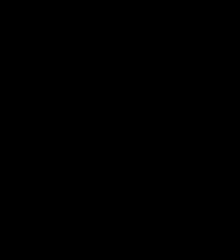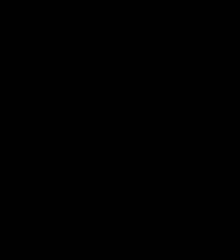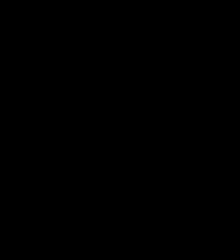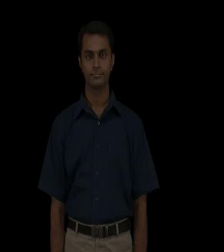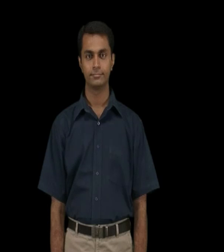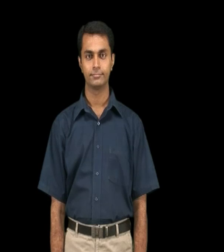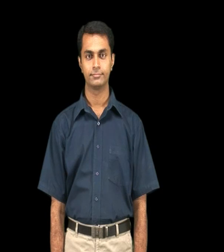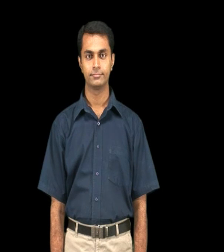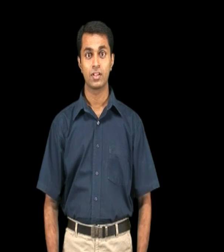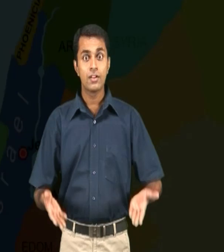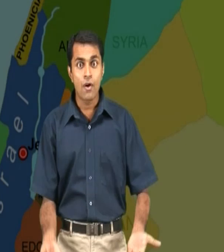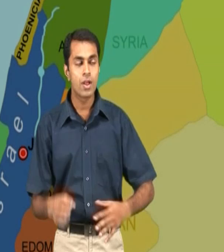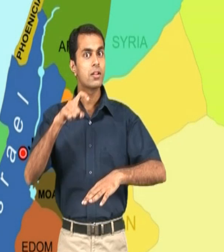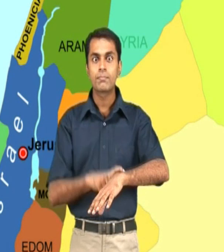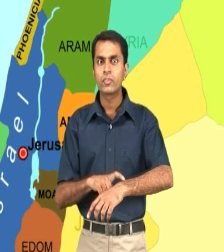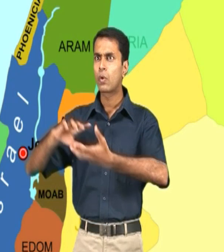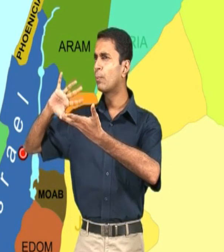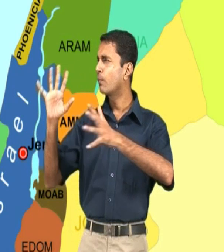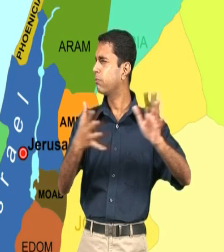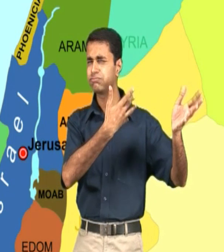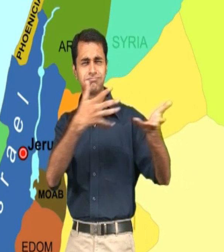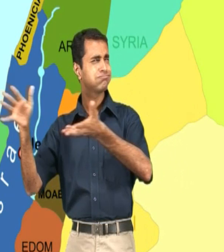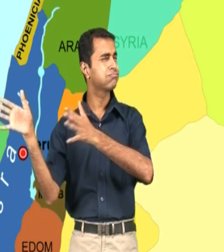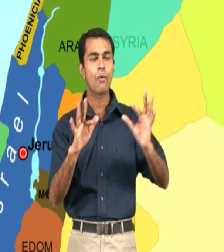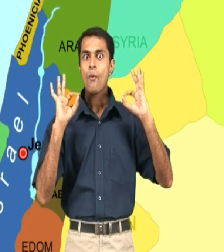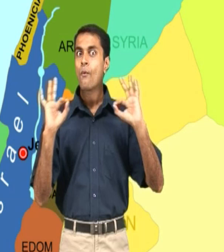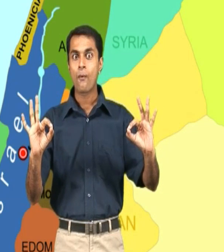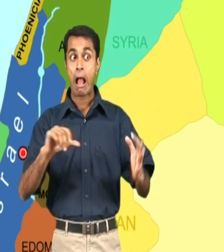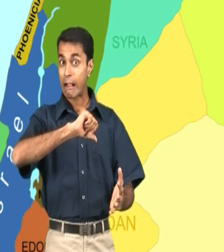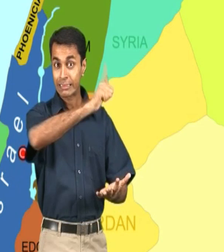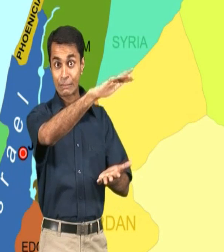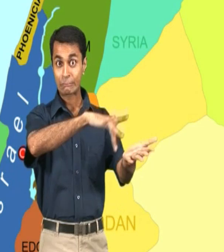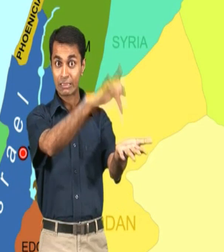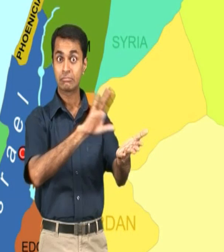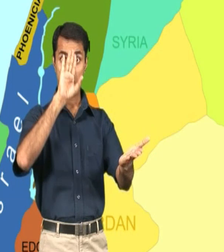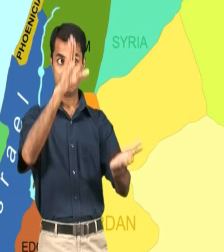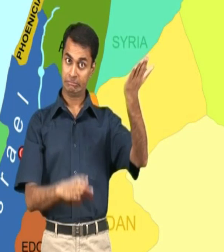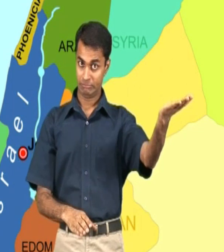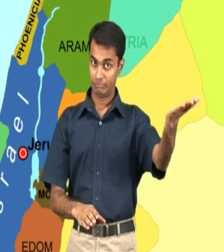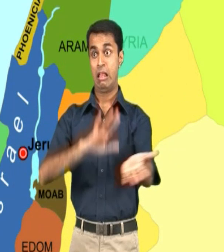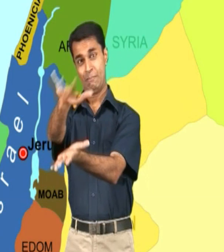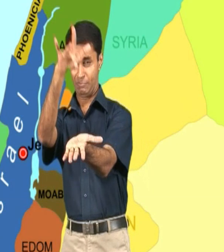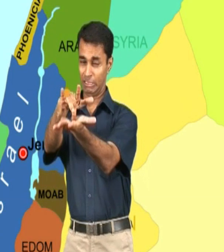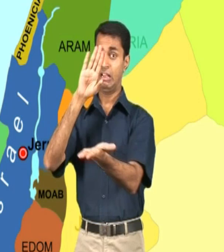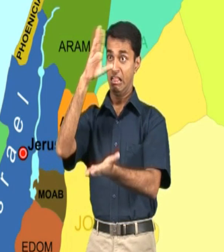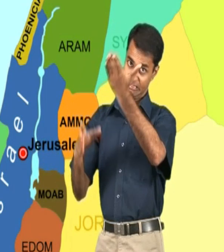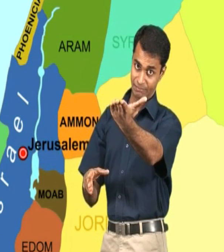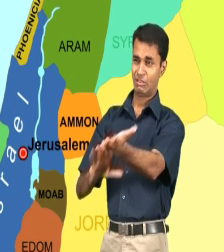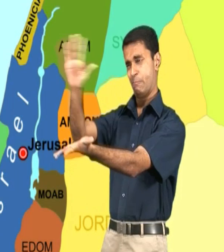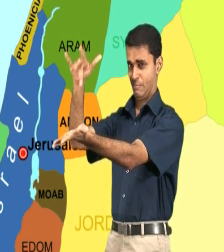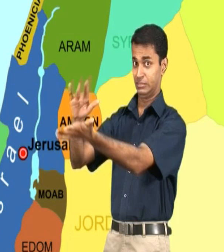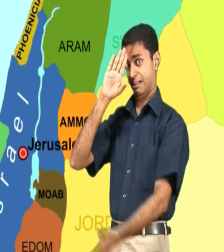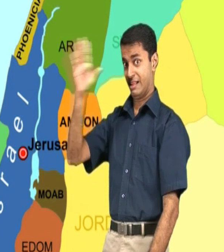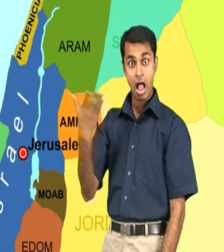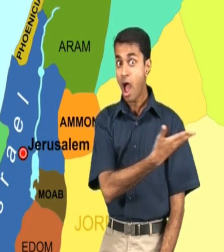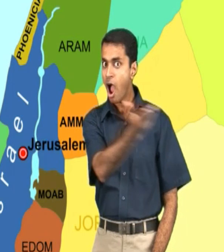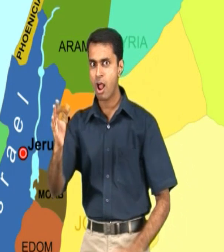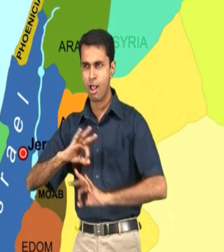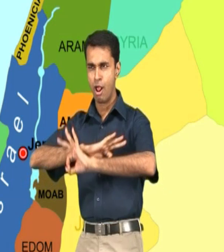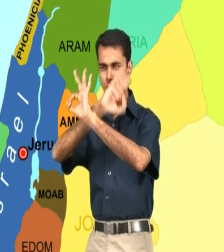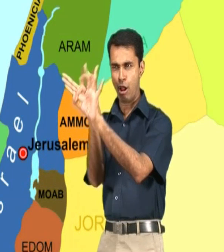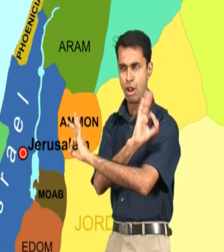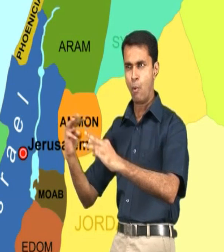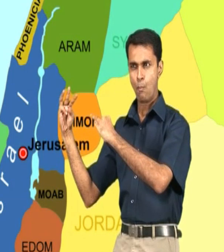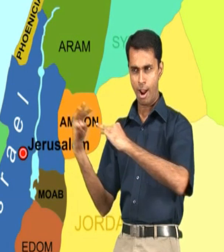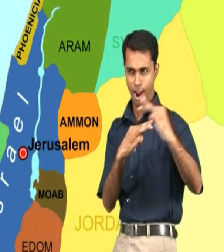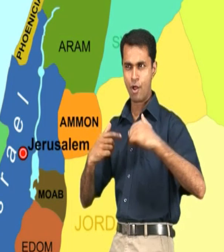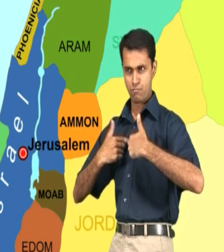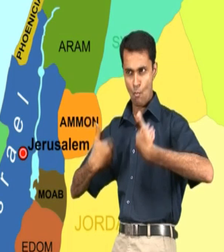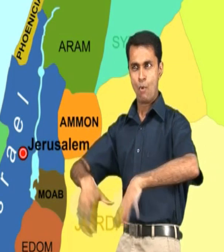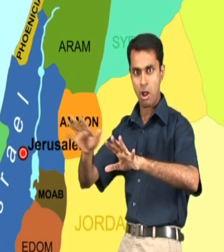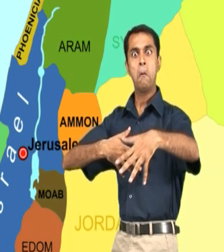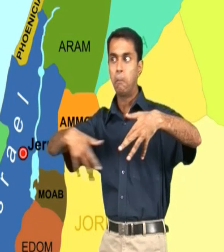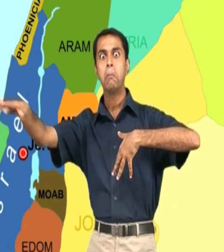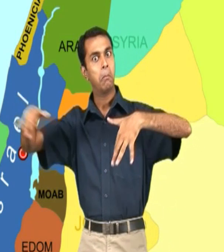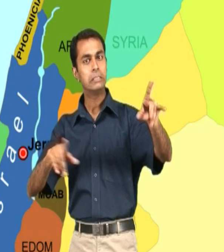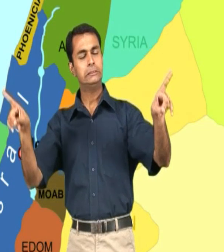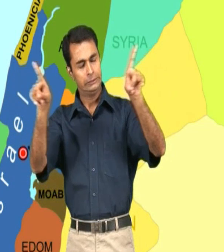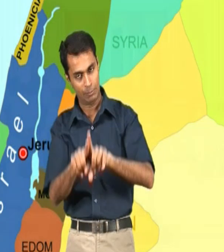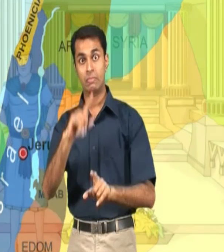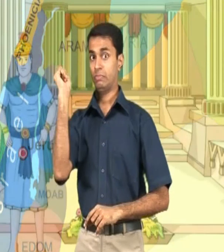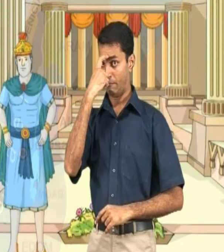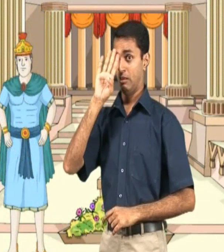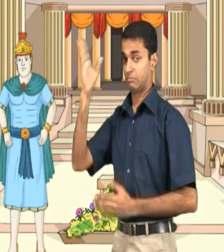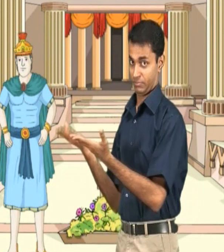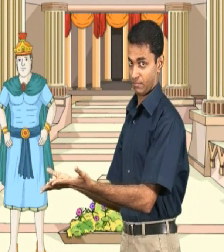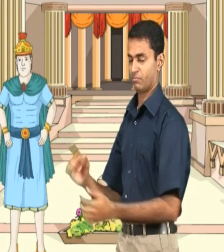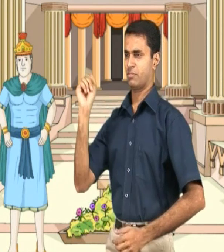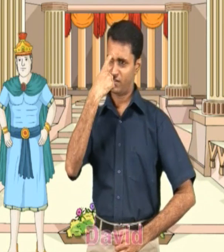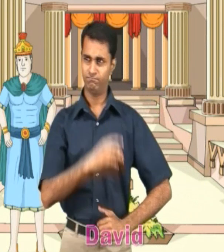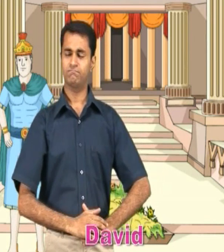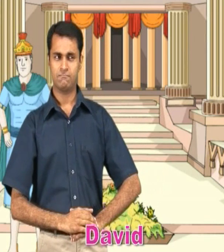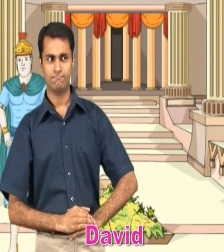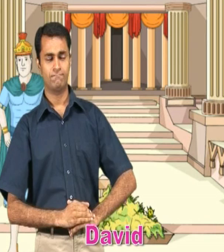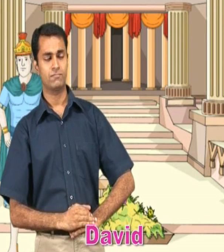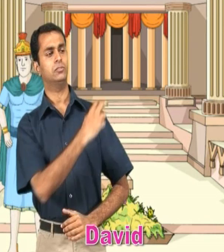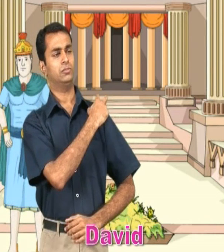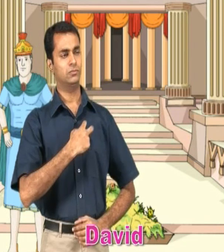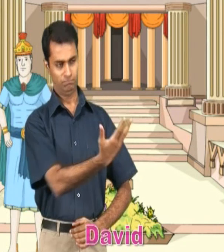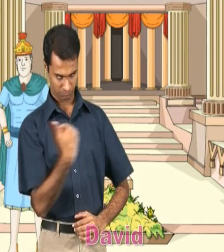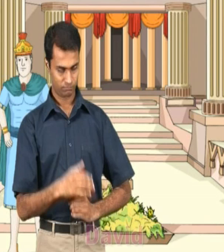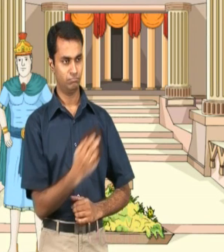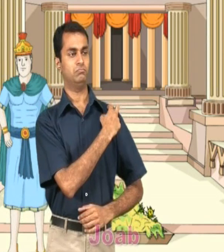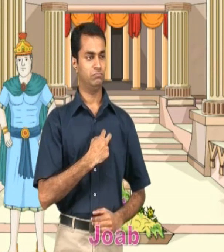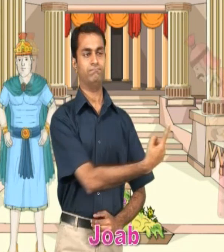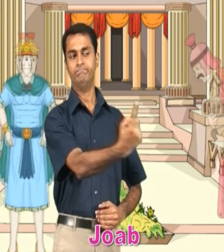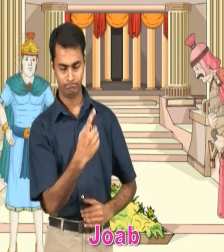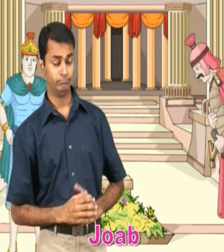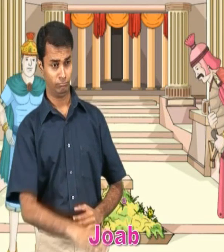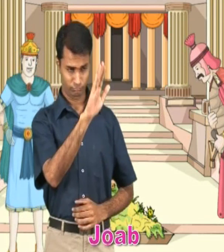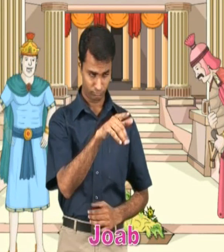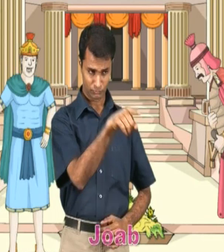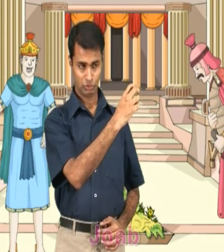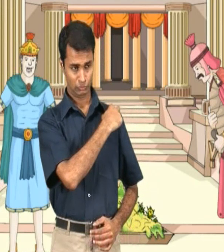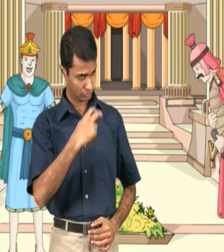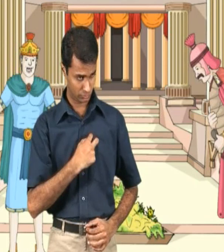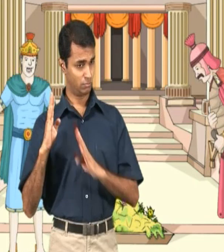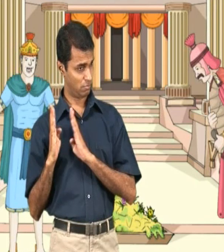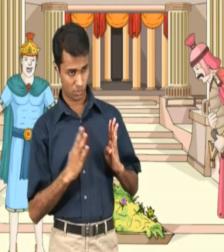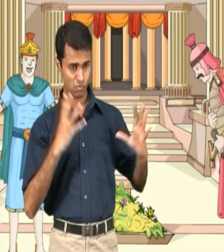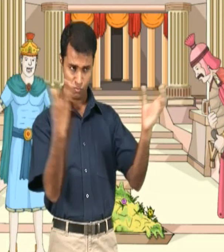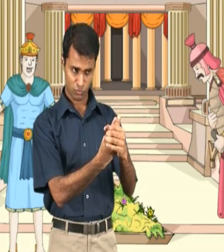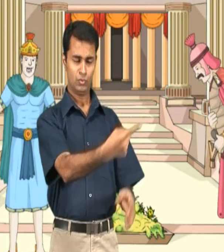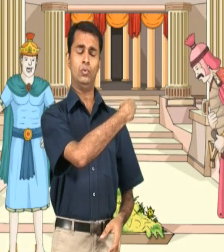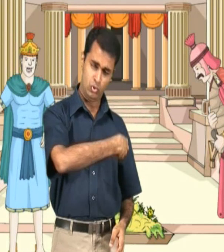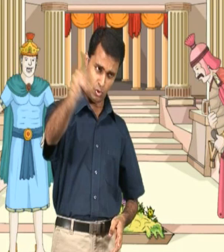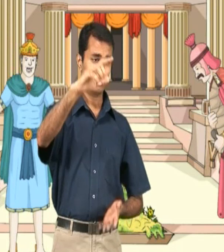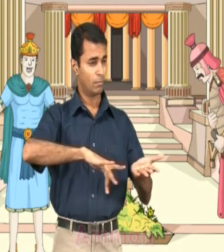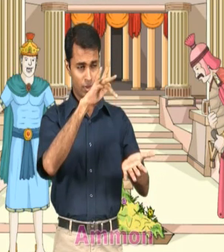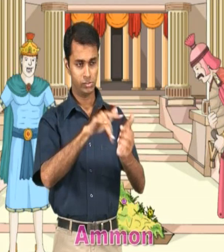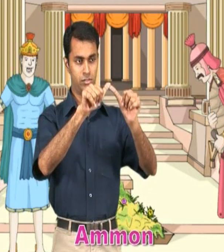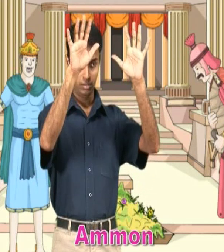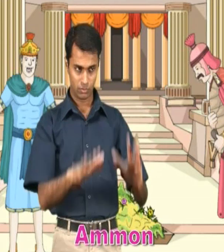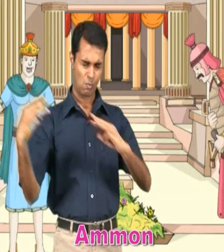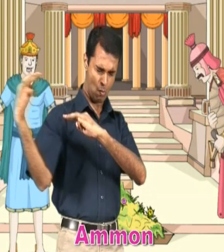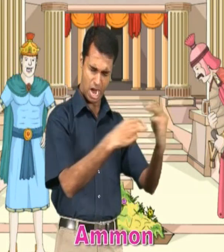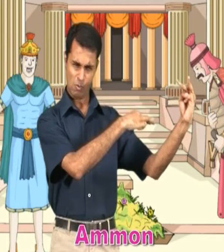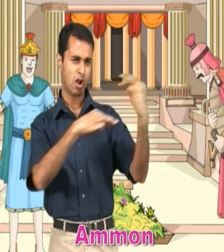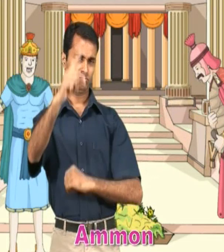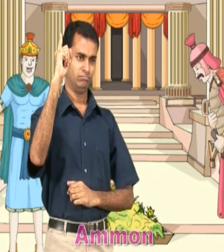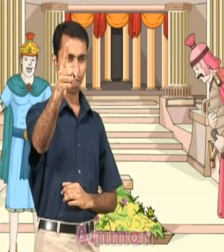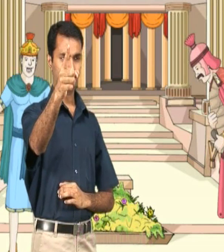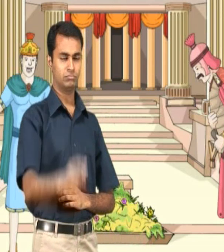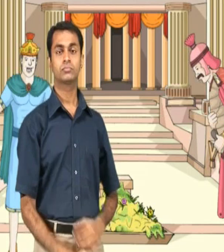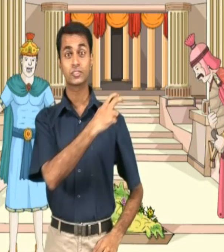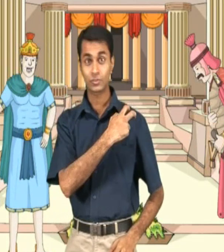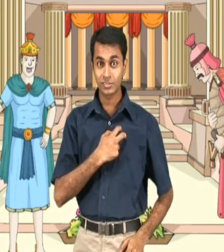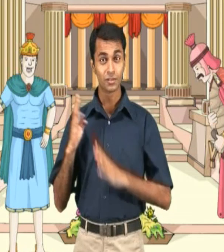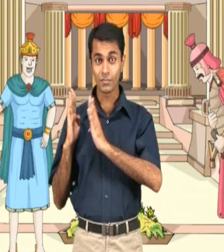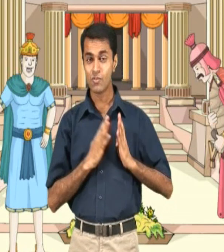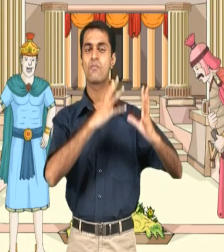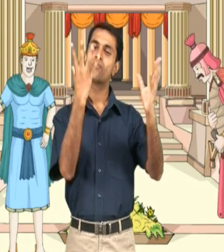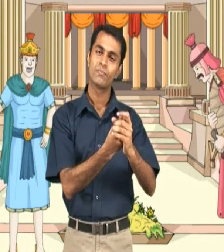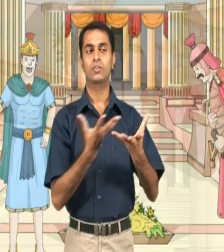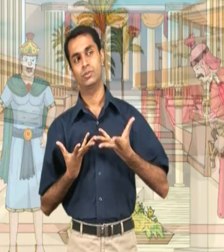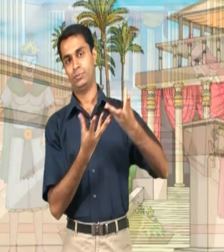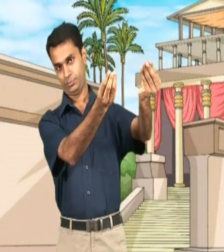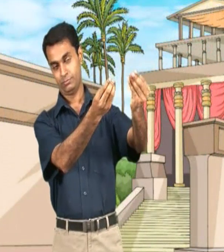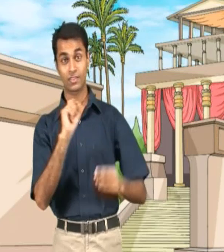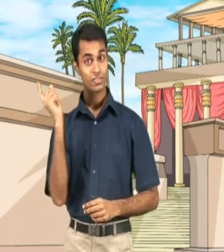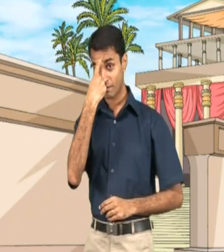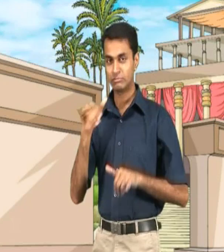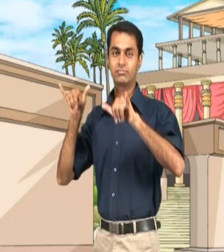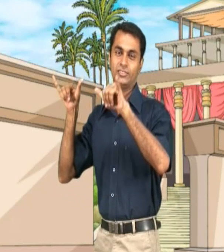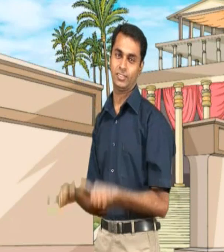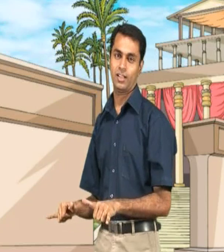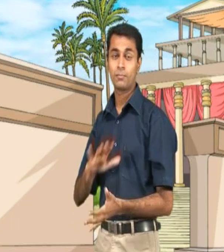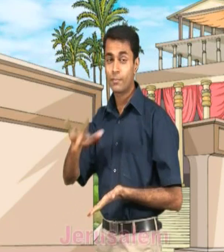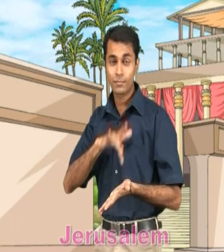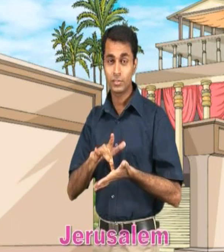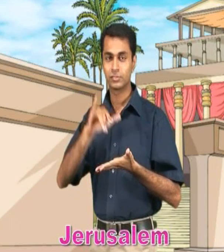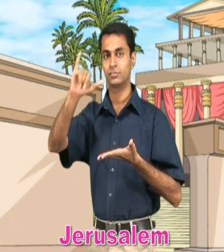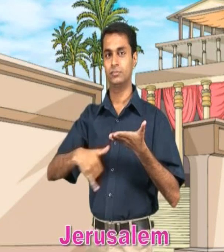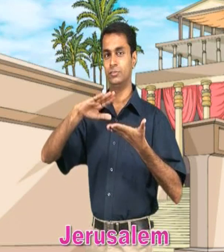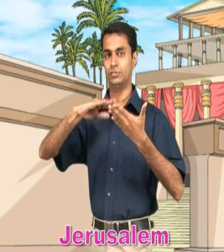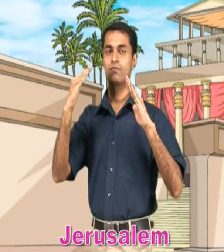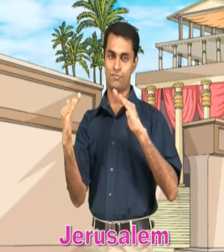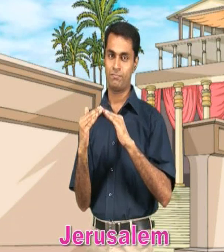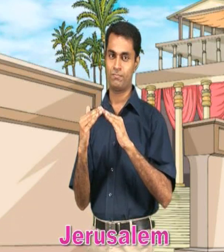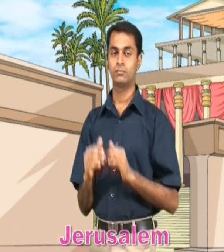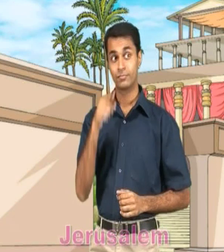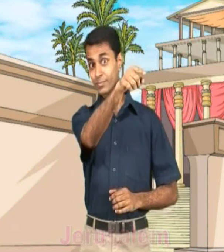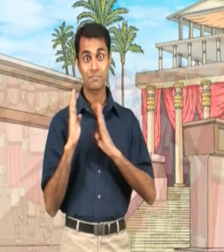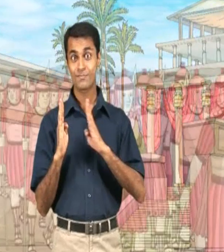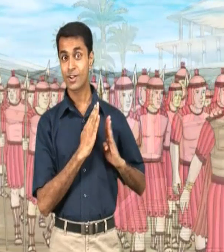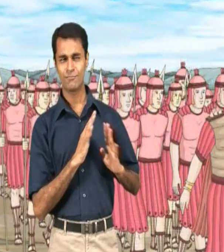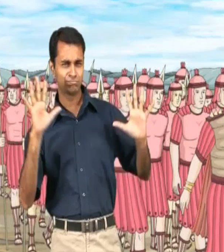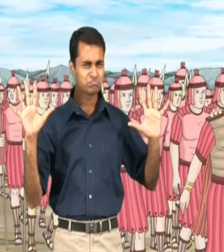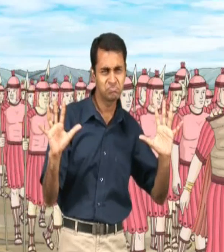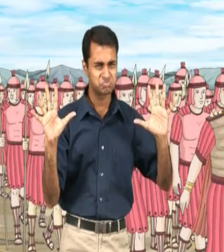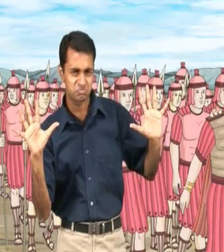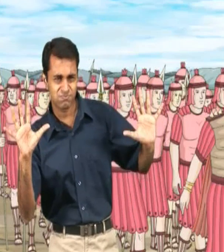In the spring, at the time when kings march out to war, David sent out Joab and his servants with the whole army of Israel.